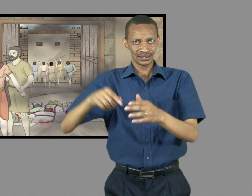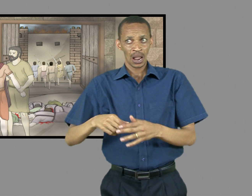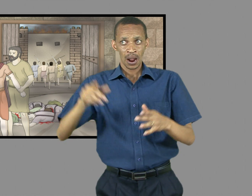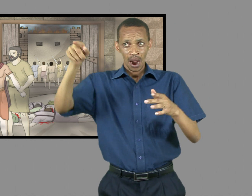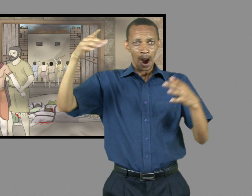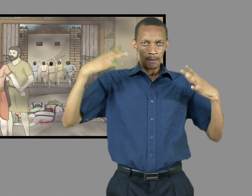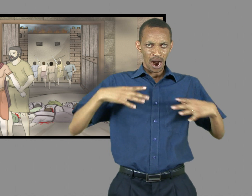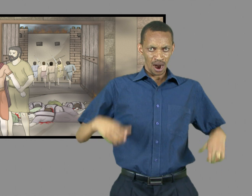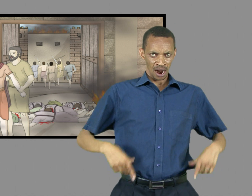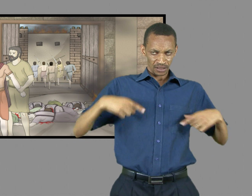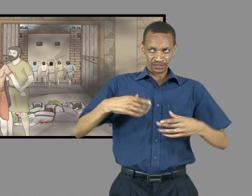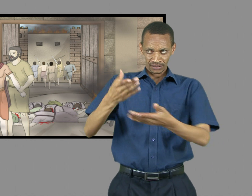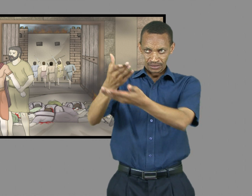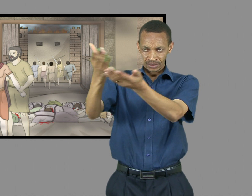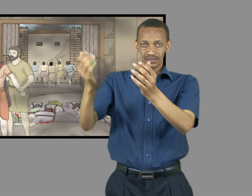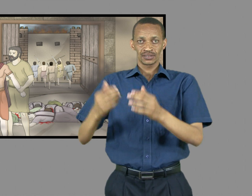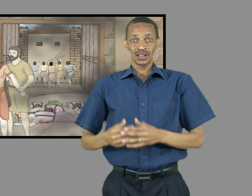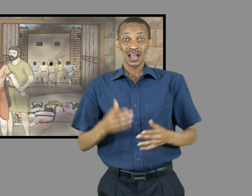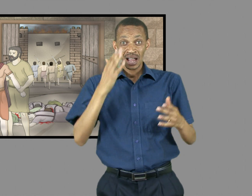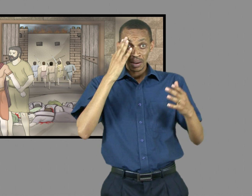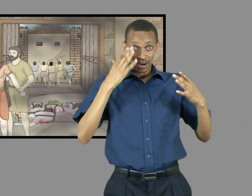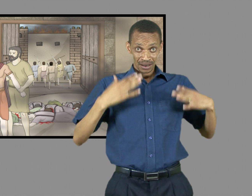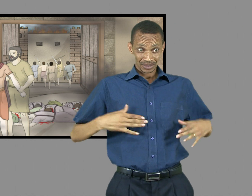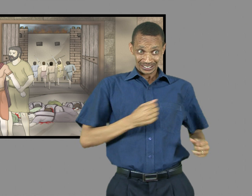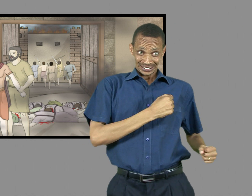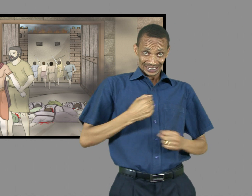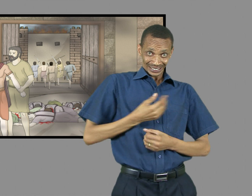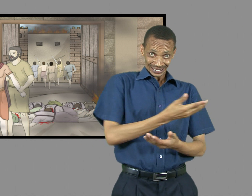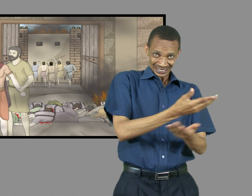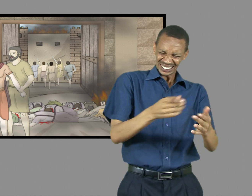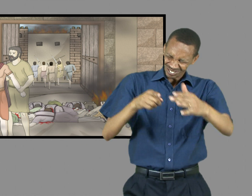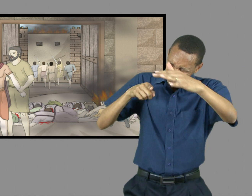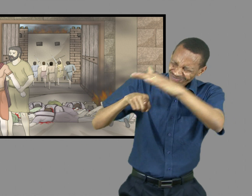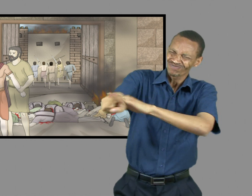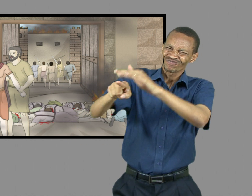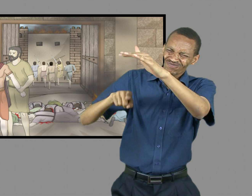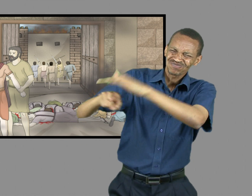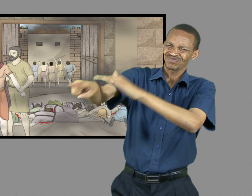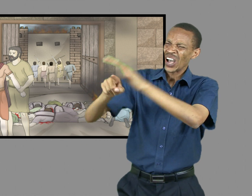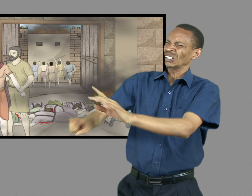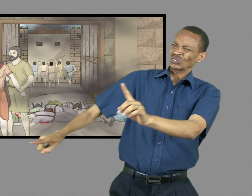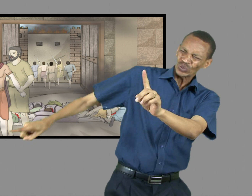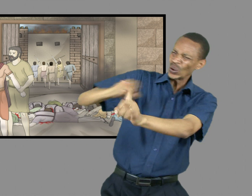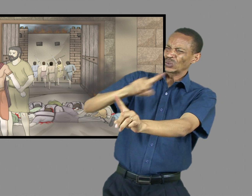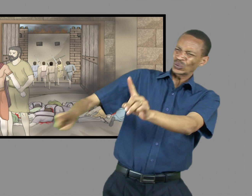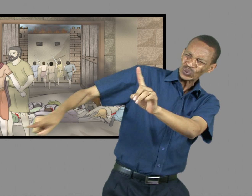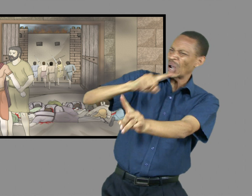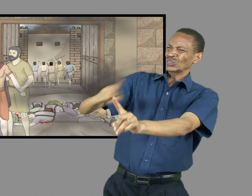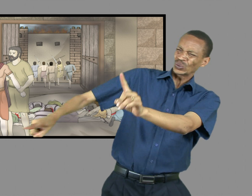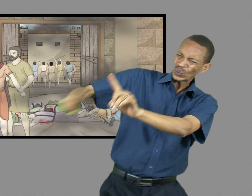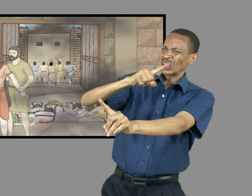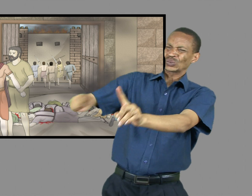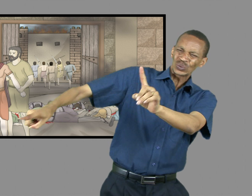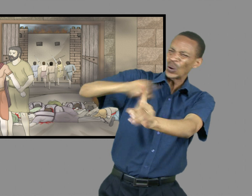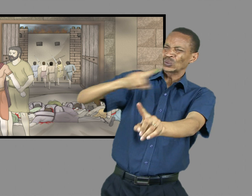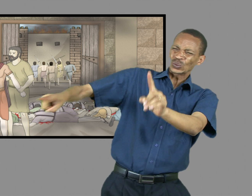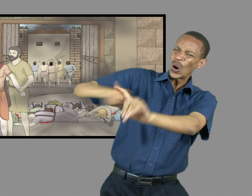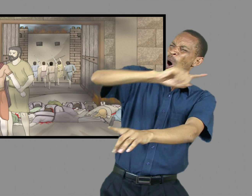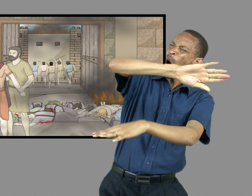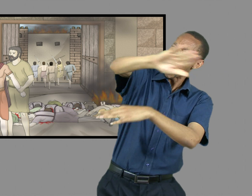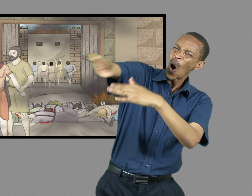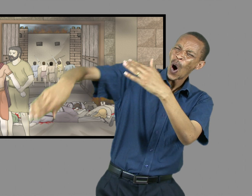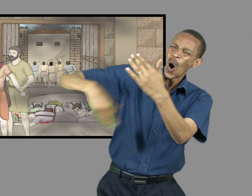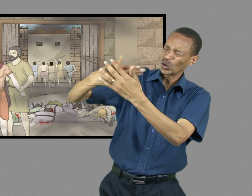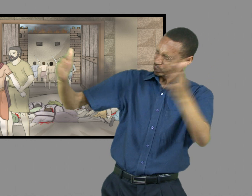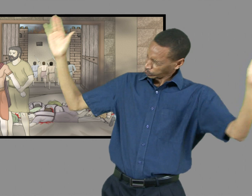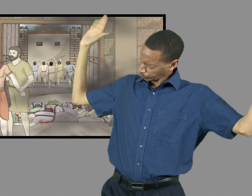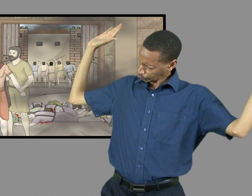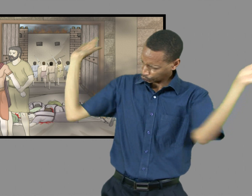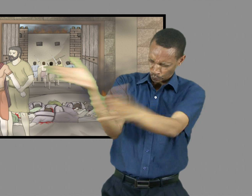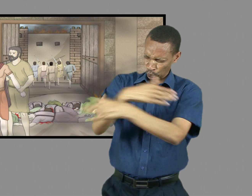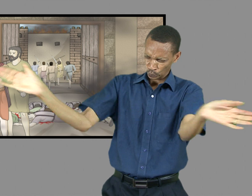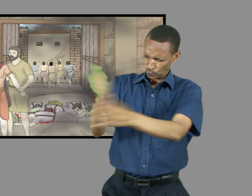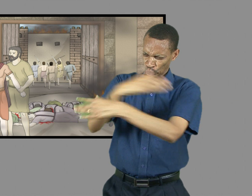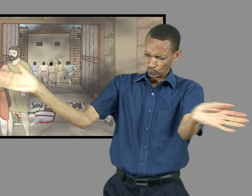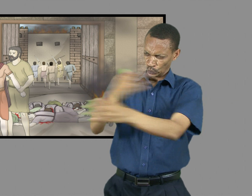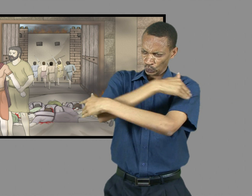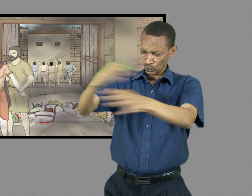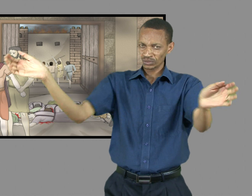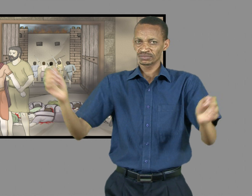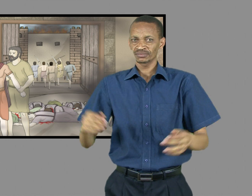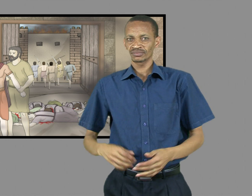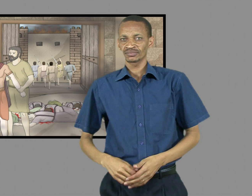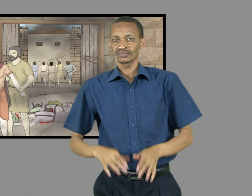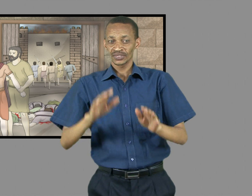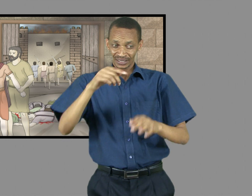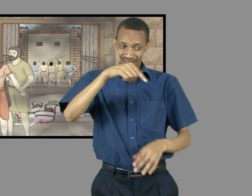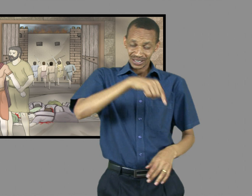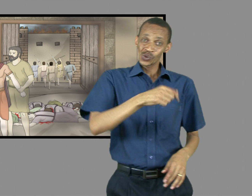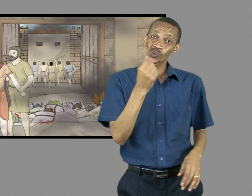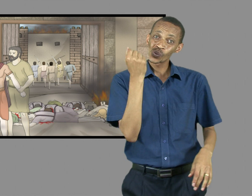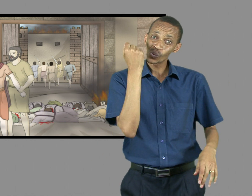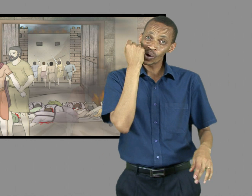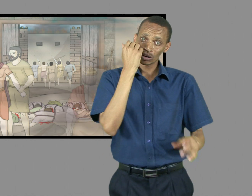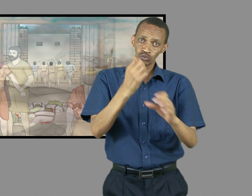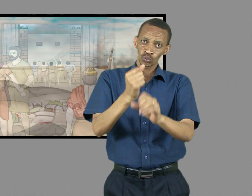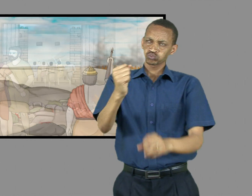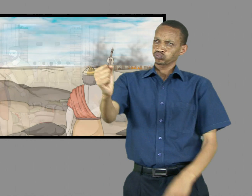But they took the king of Ai alive and brought him to Joshua.